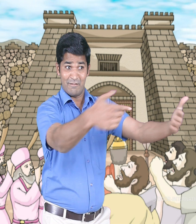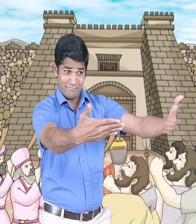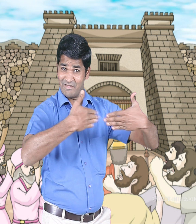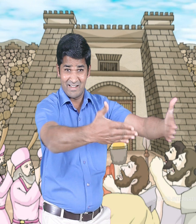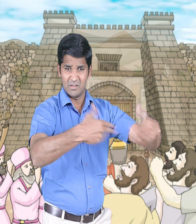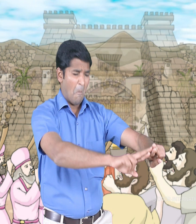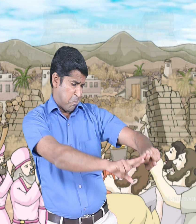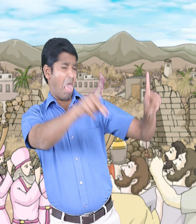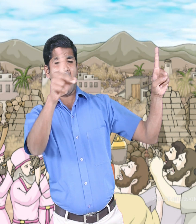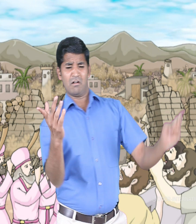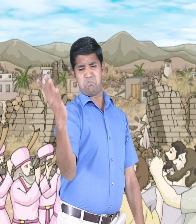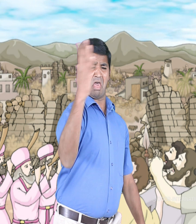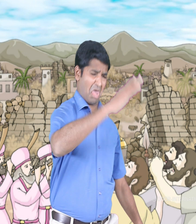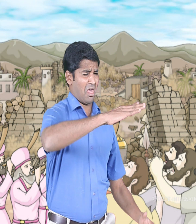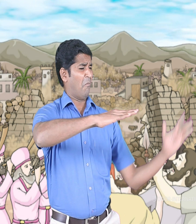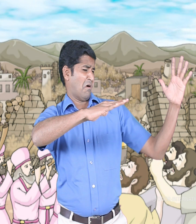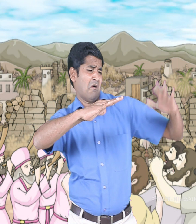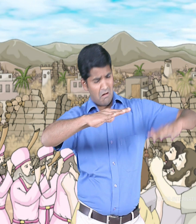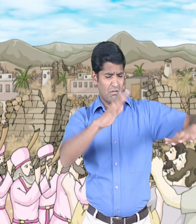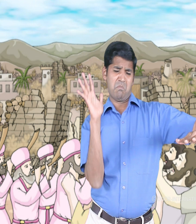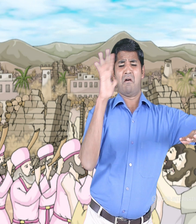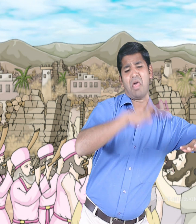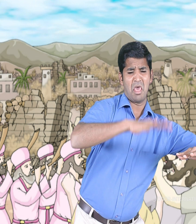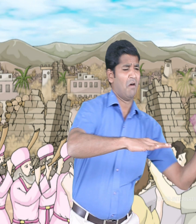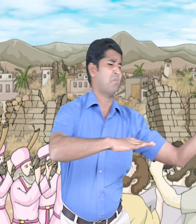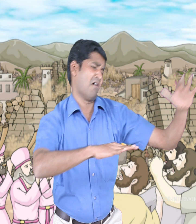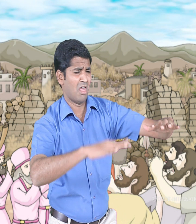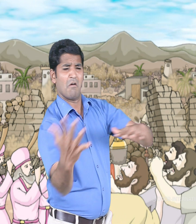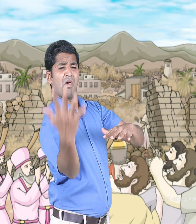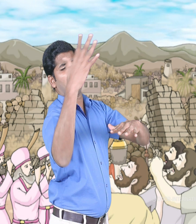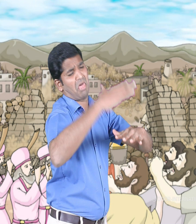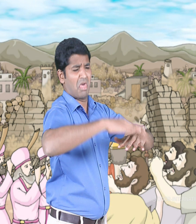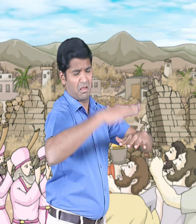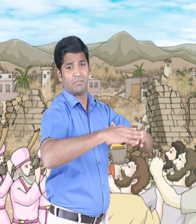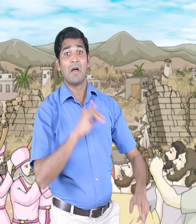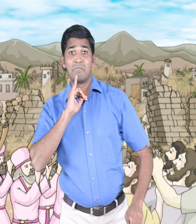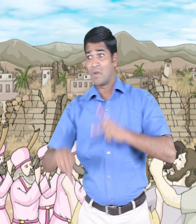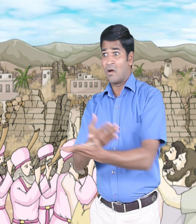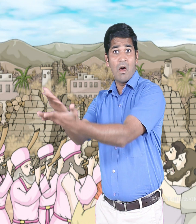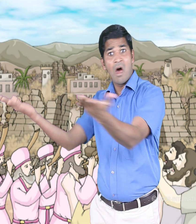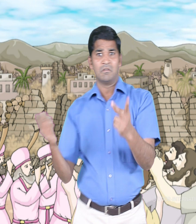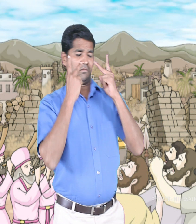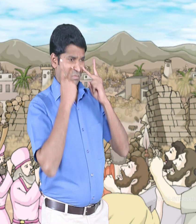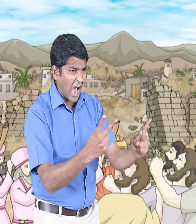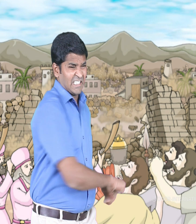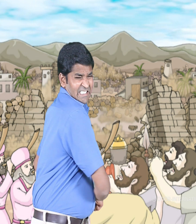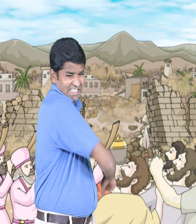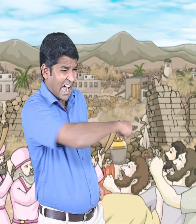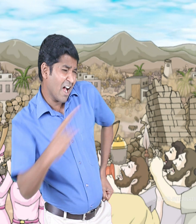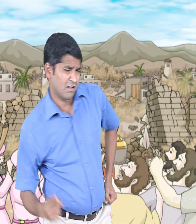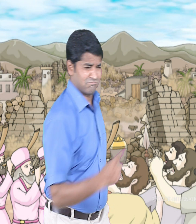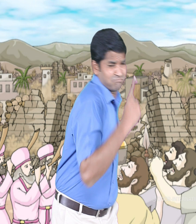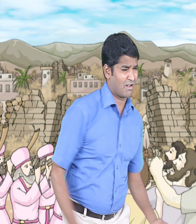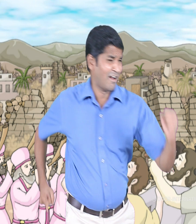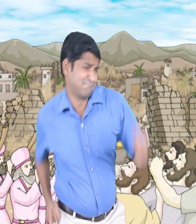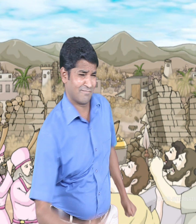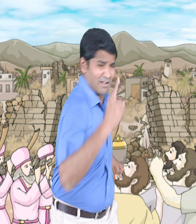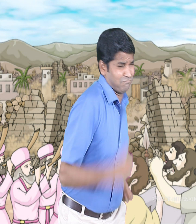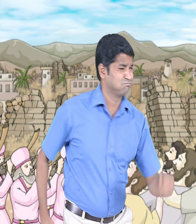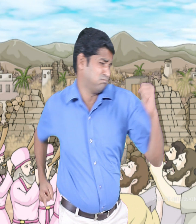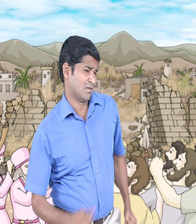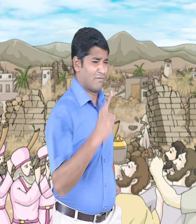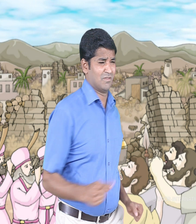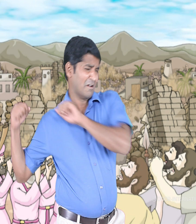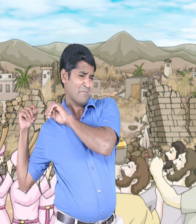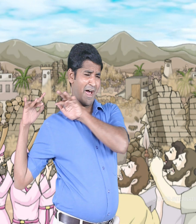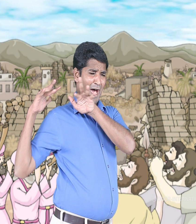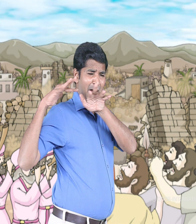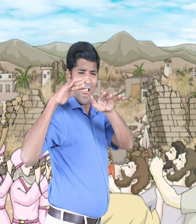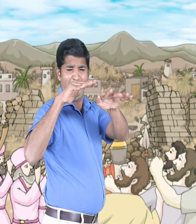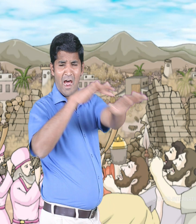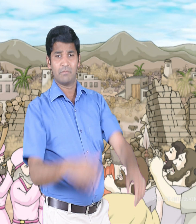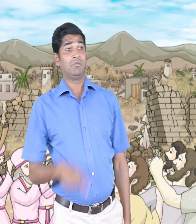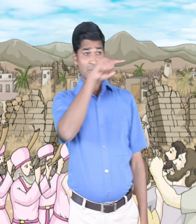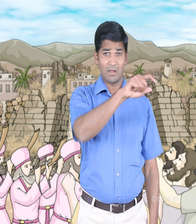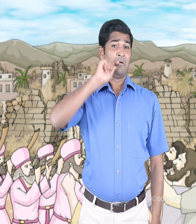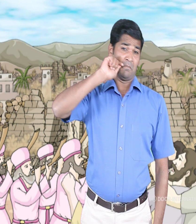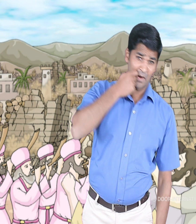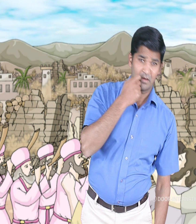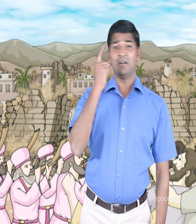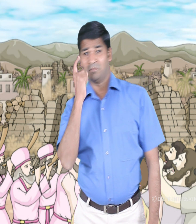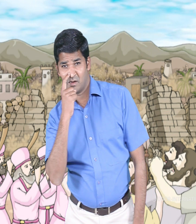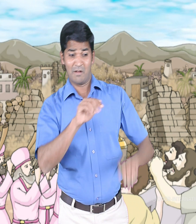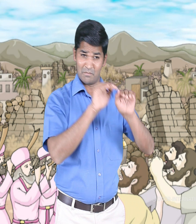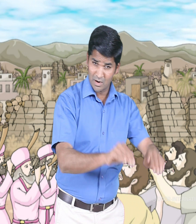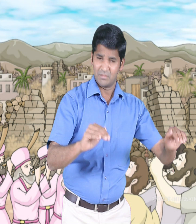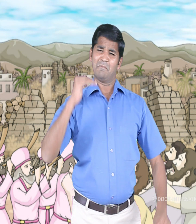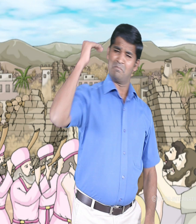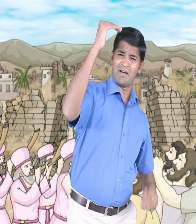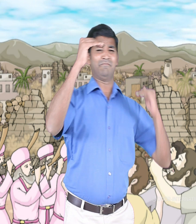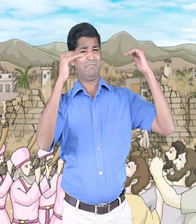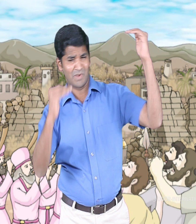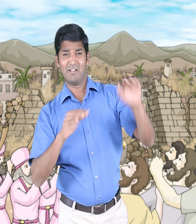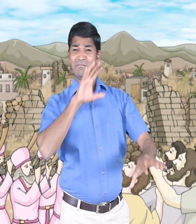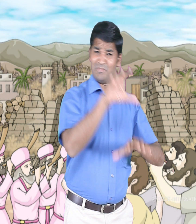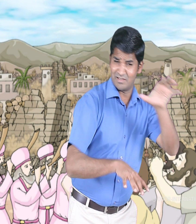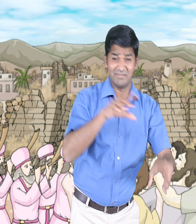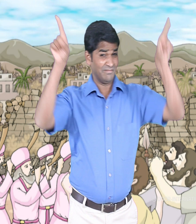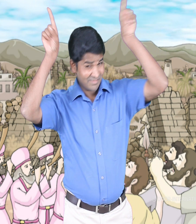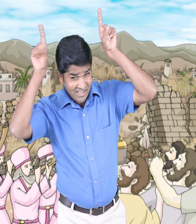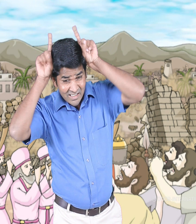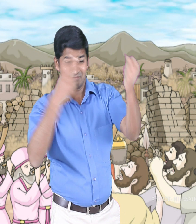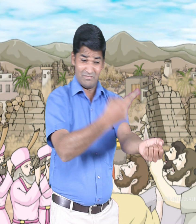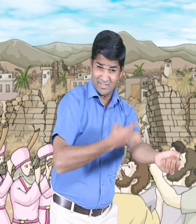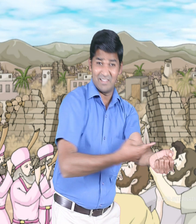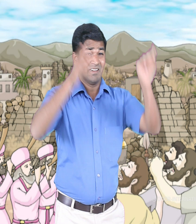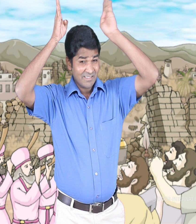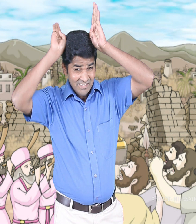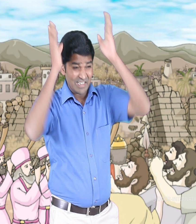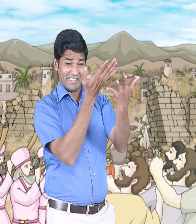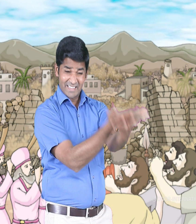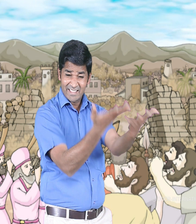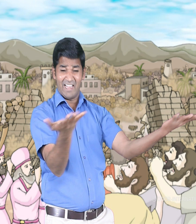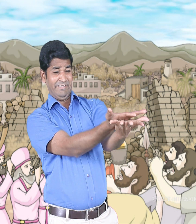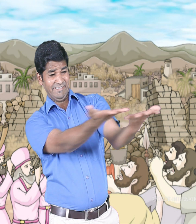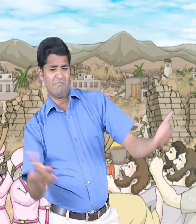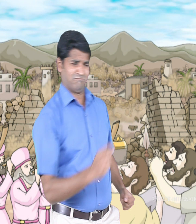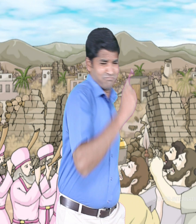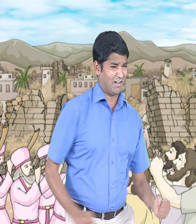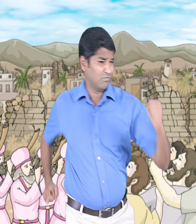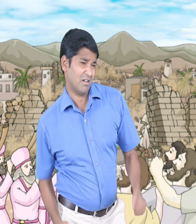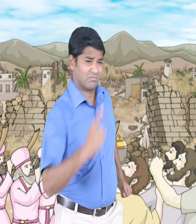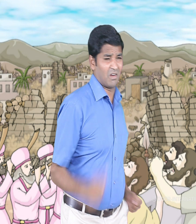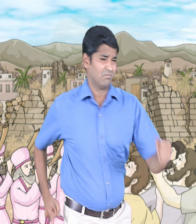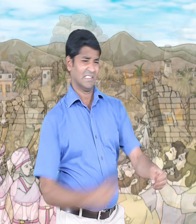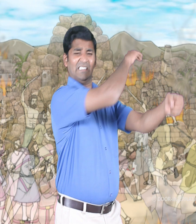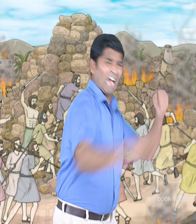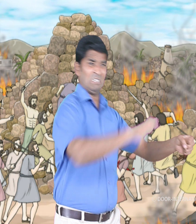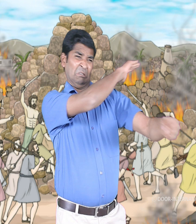When they heard the blast of the horn, the people gave a great shout, and the wall collapsed.